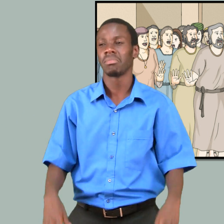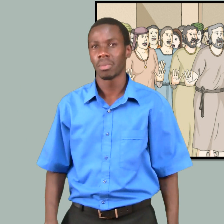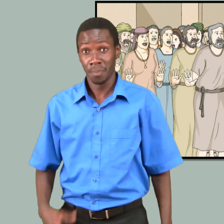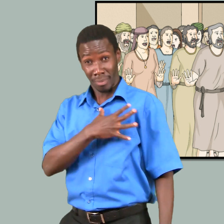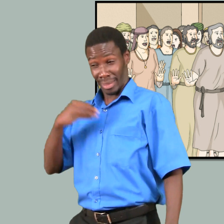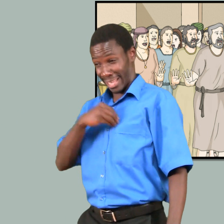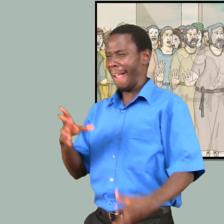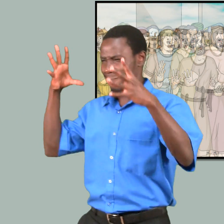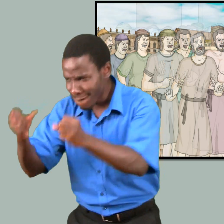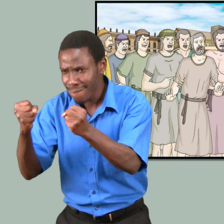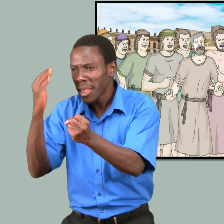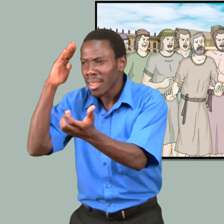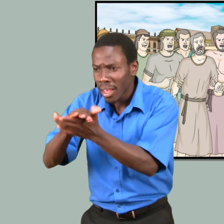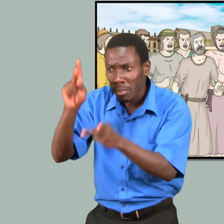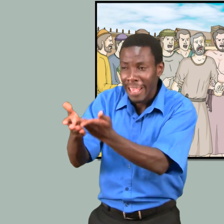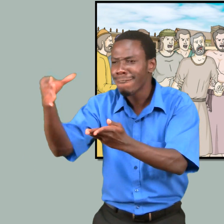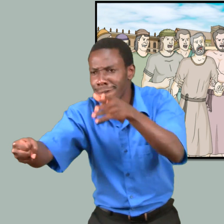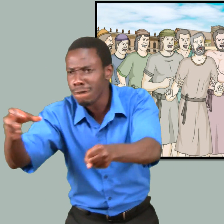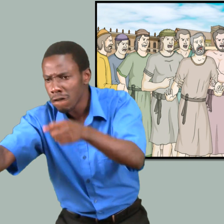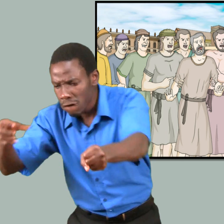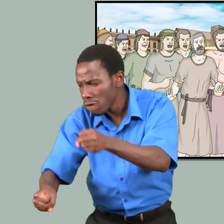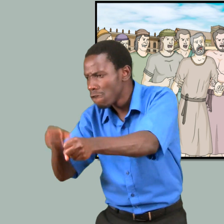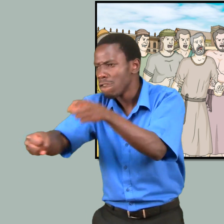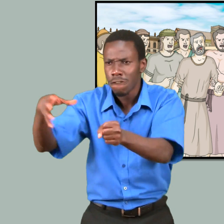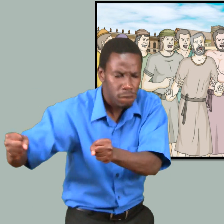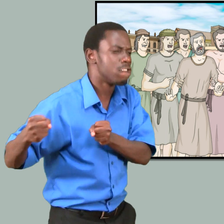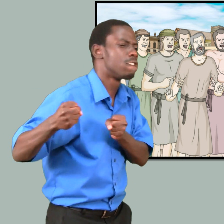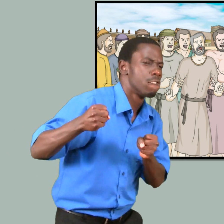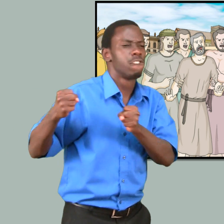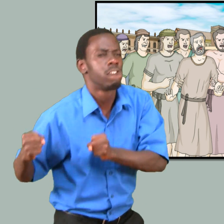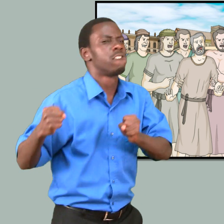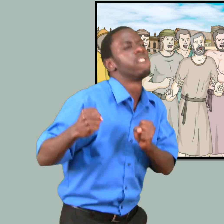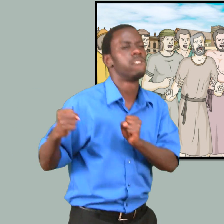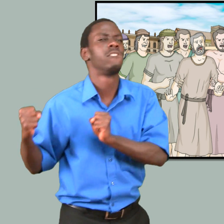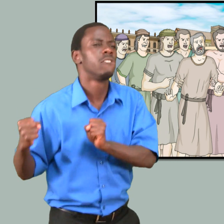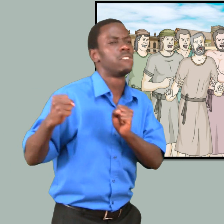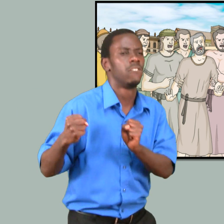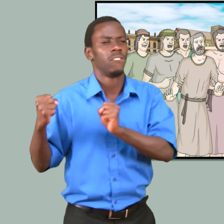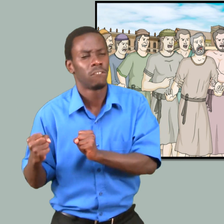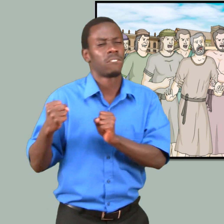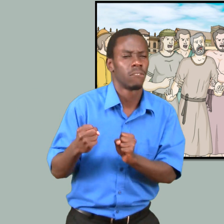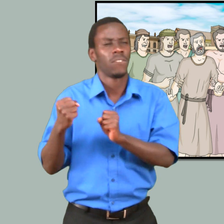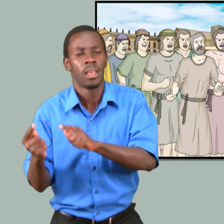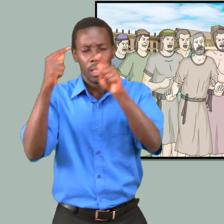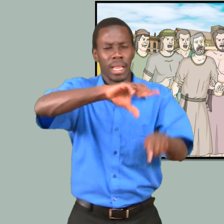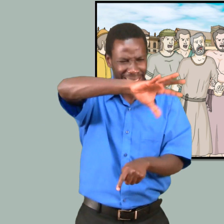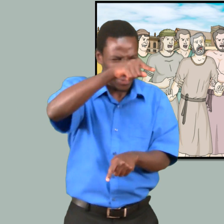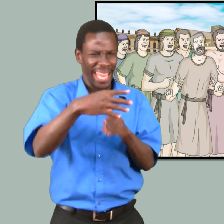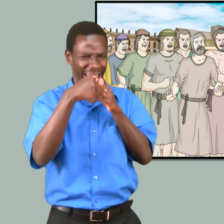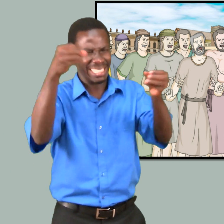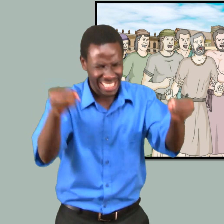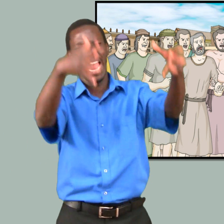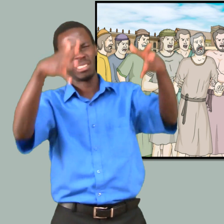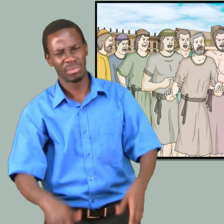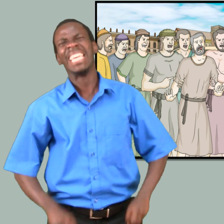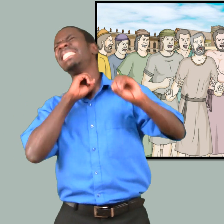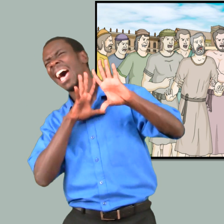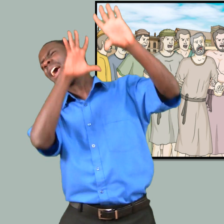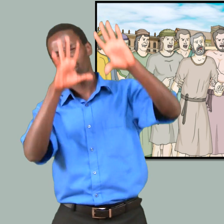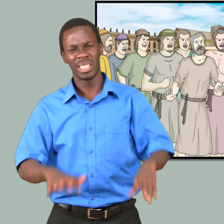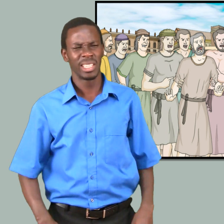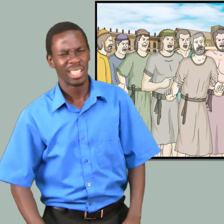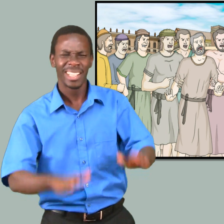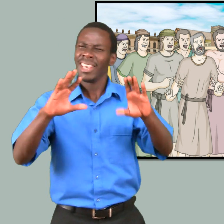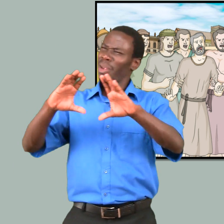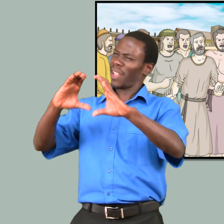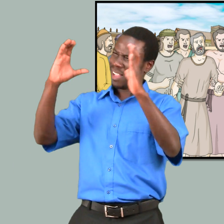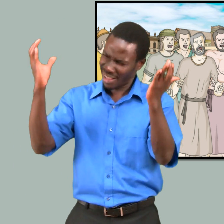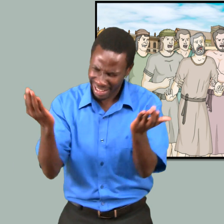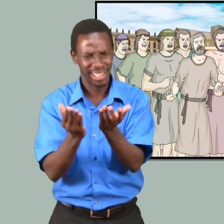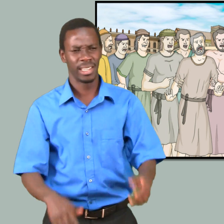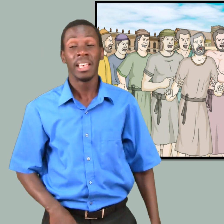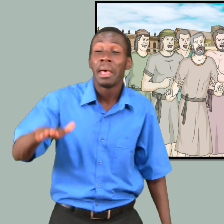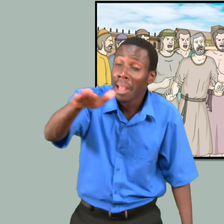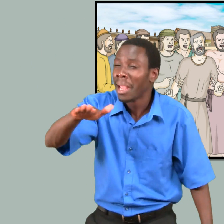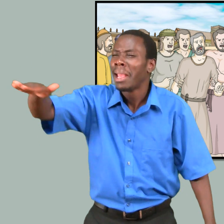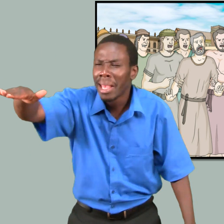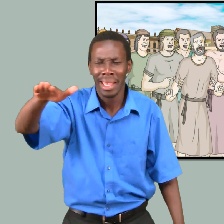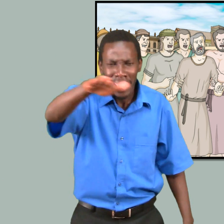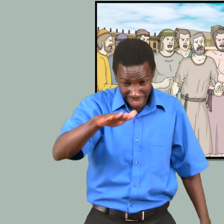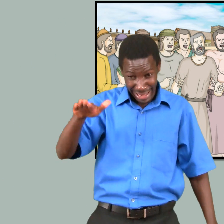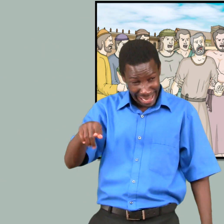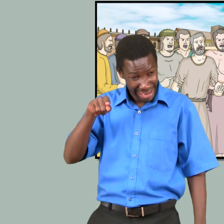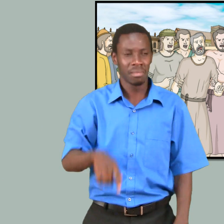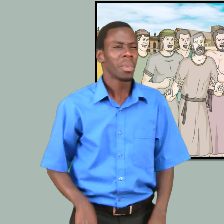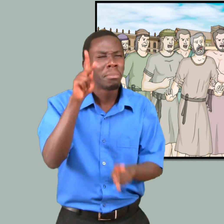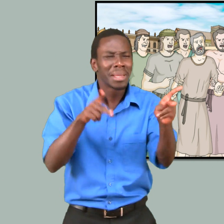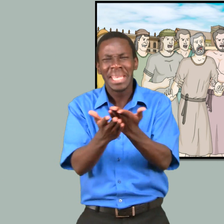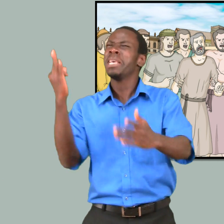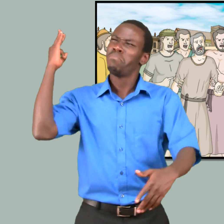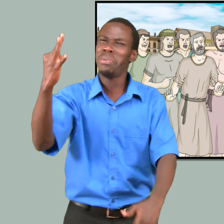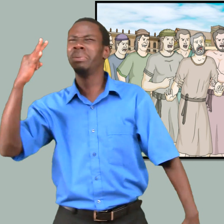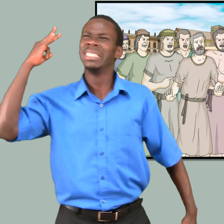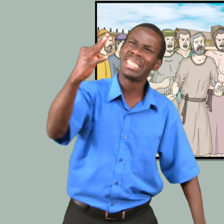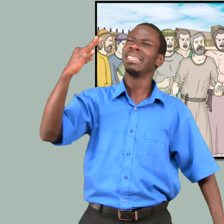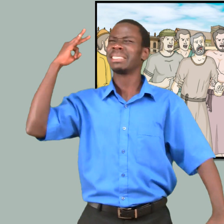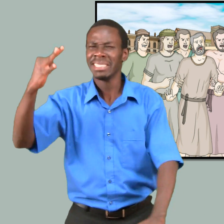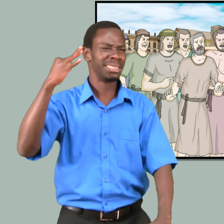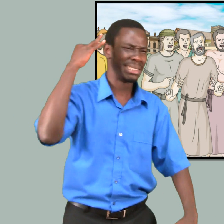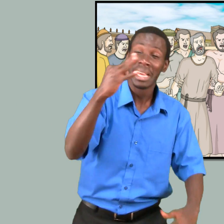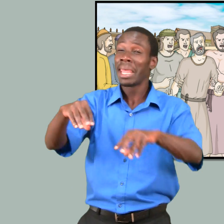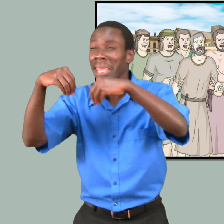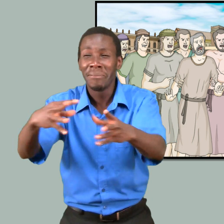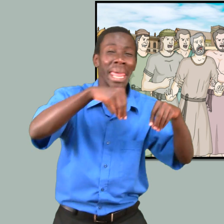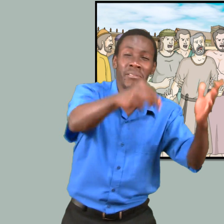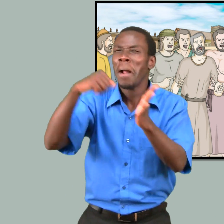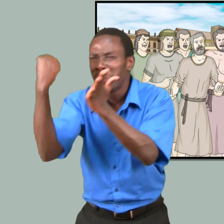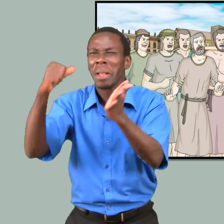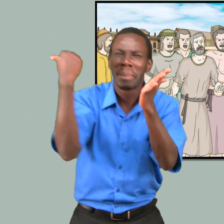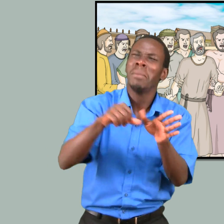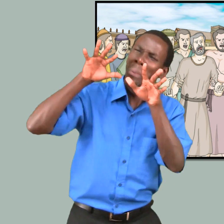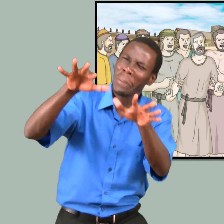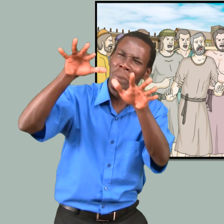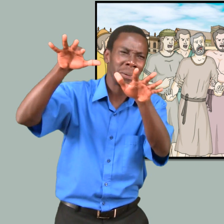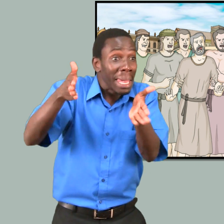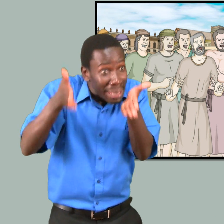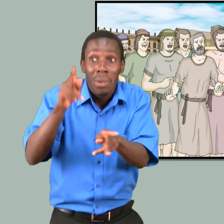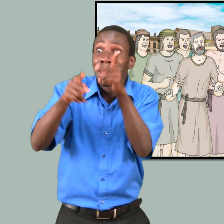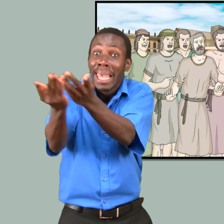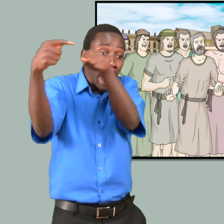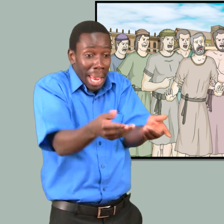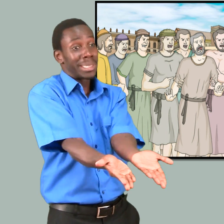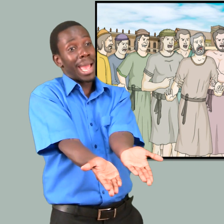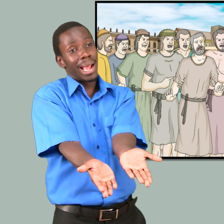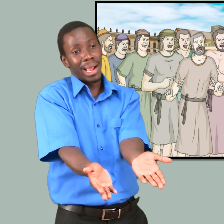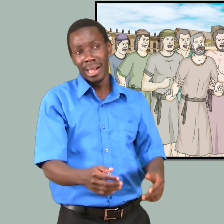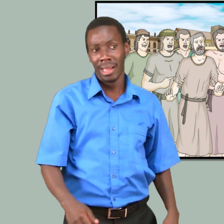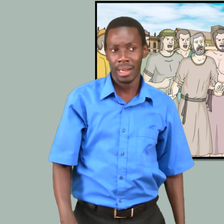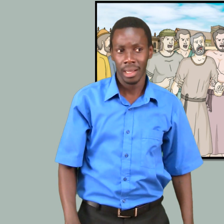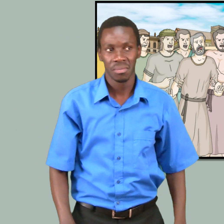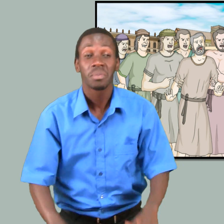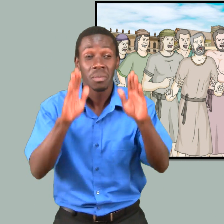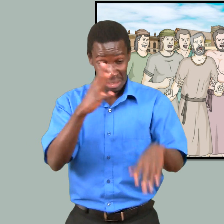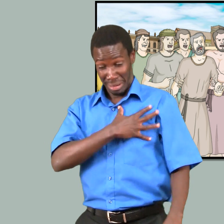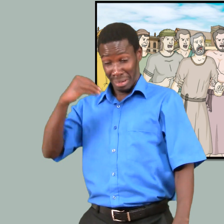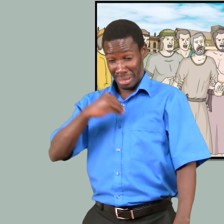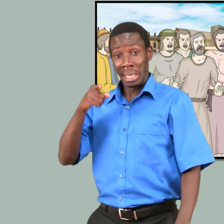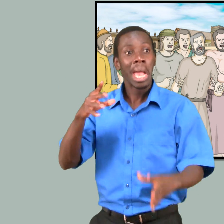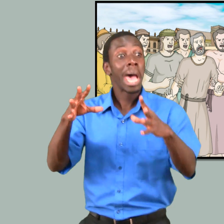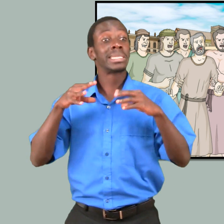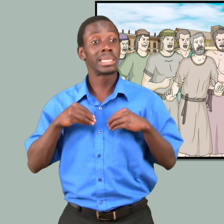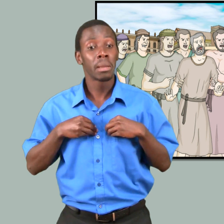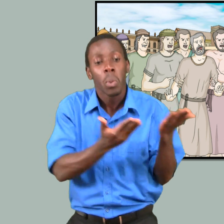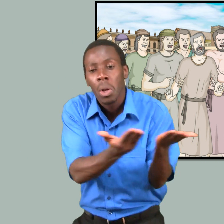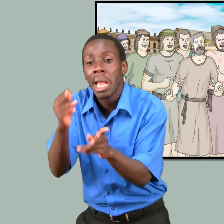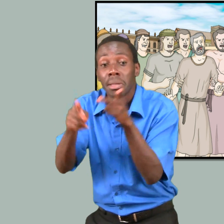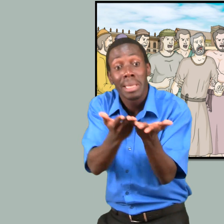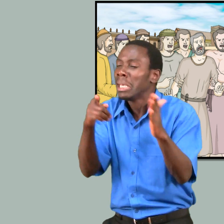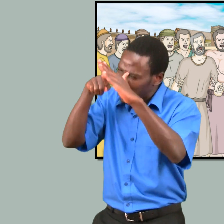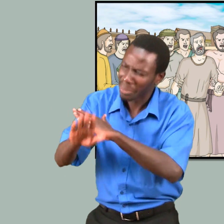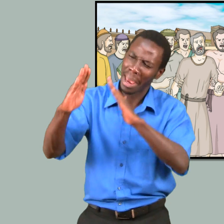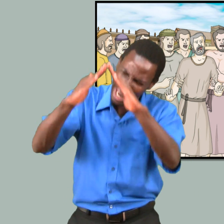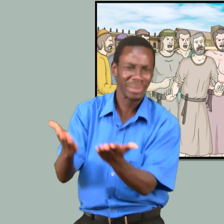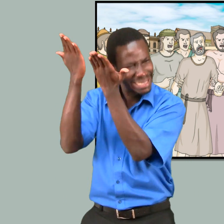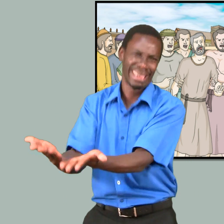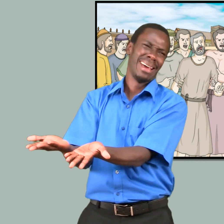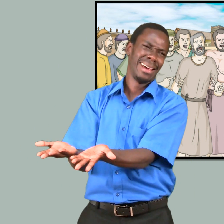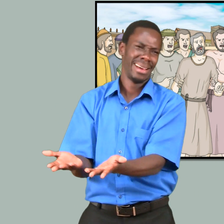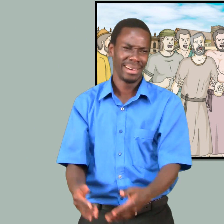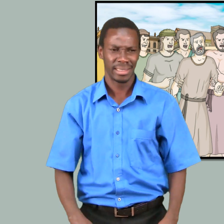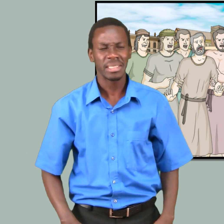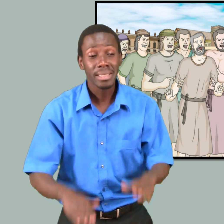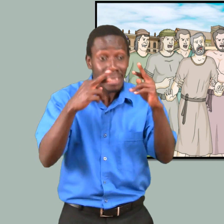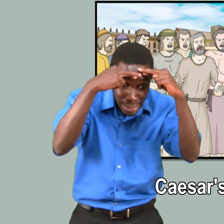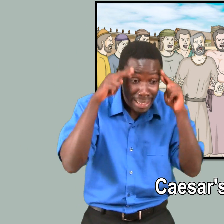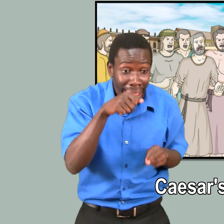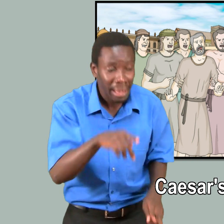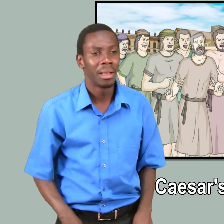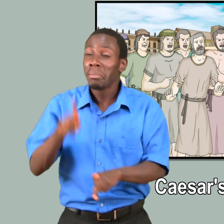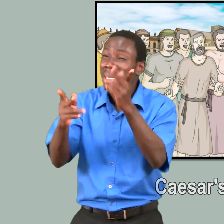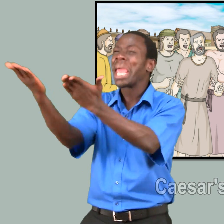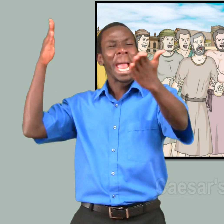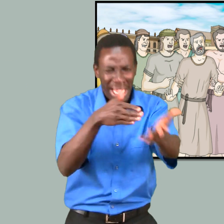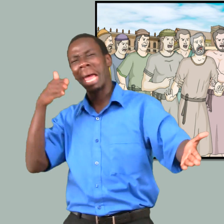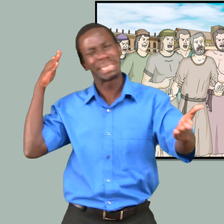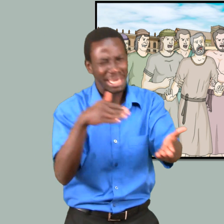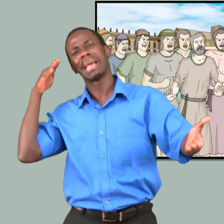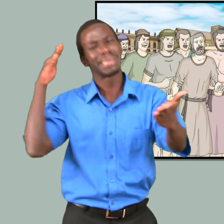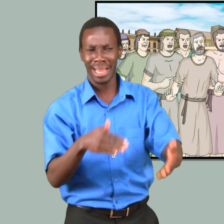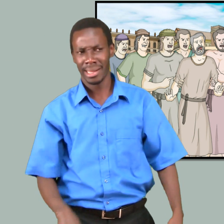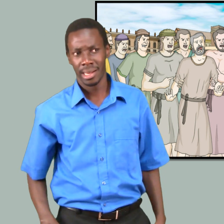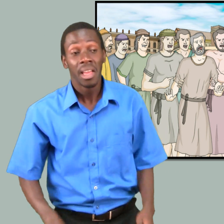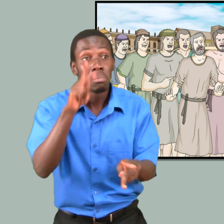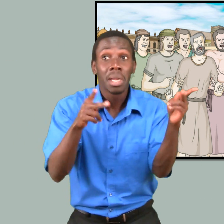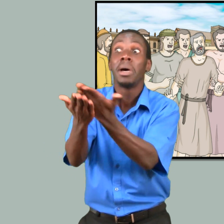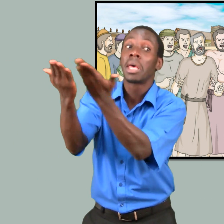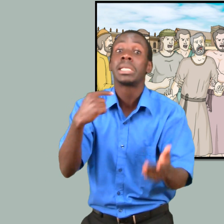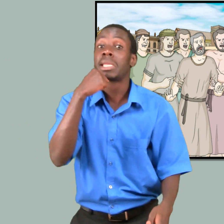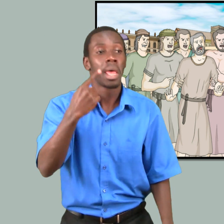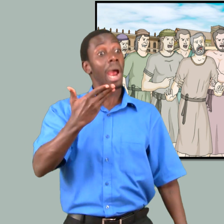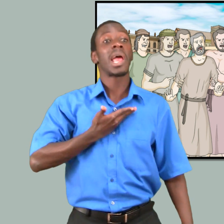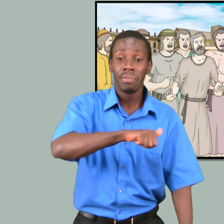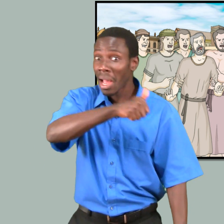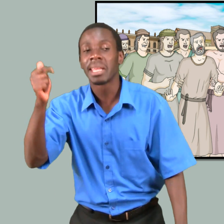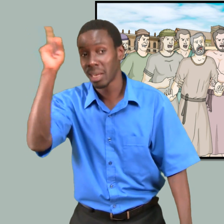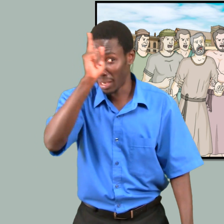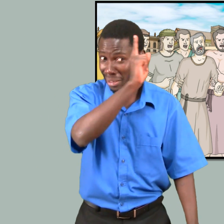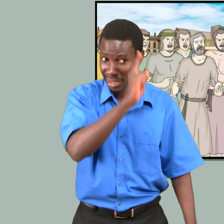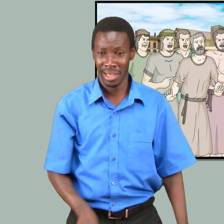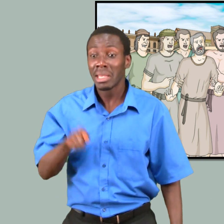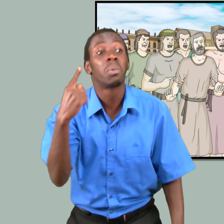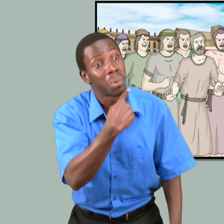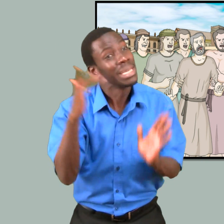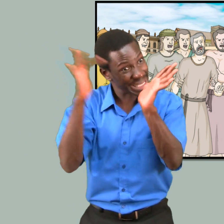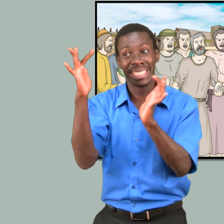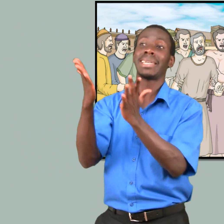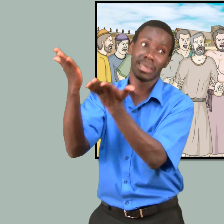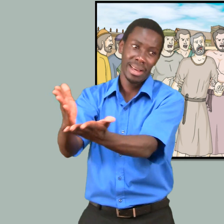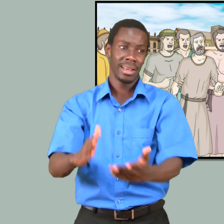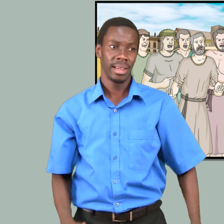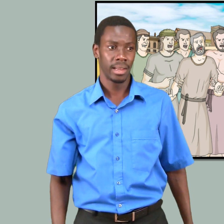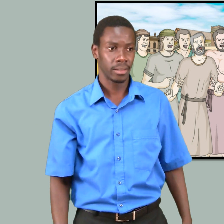But when they could not find them, they dragged Jason and some other brothers before the city officials, shouting, “These men who have turned the world upside down have now come here, and Jason has welcomed them into his home.